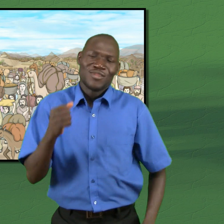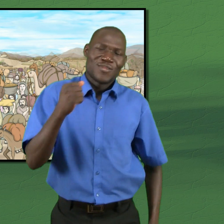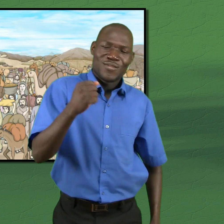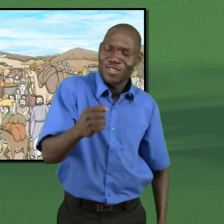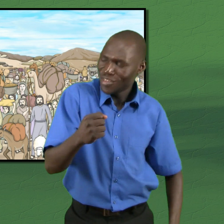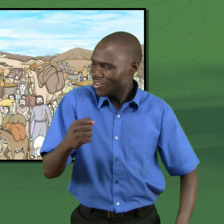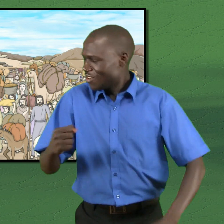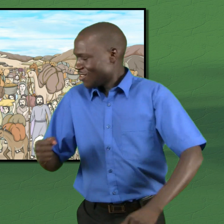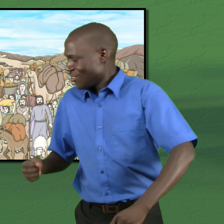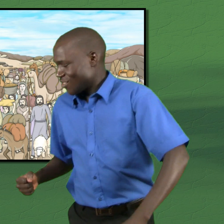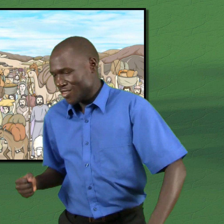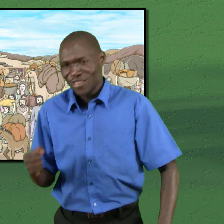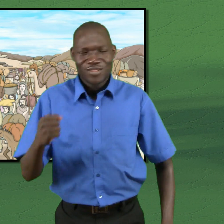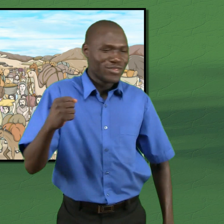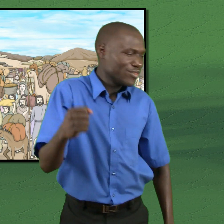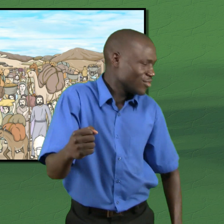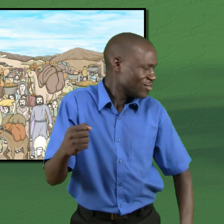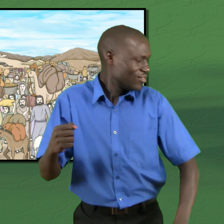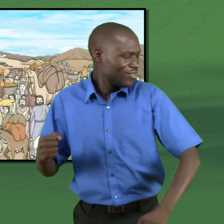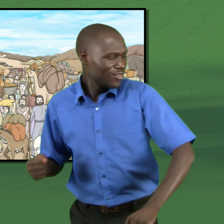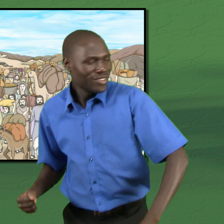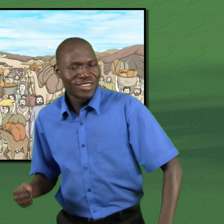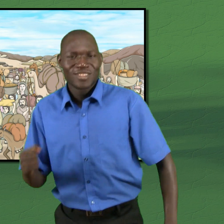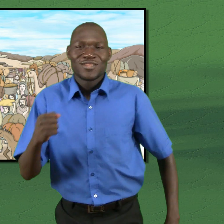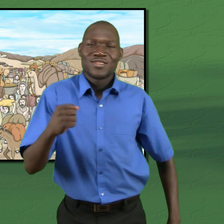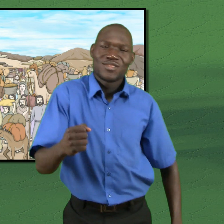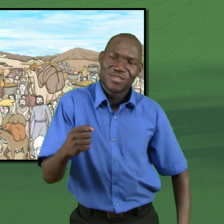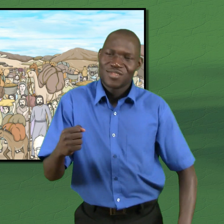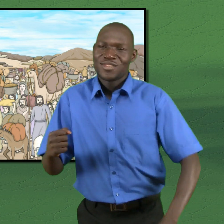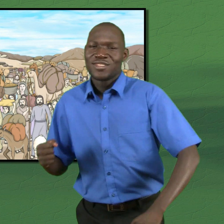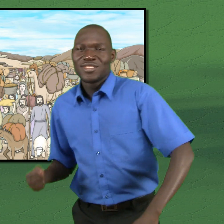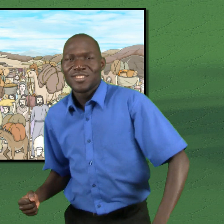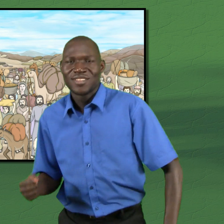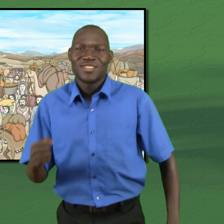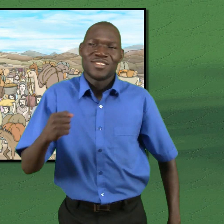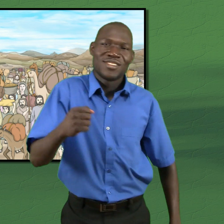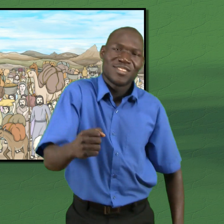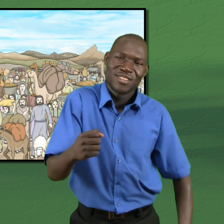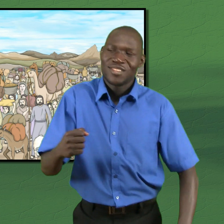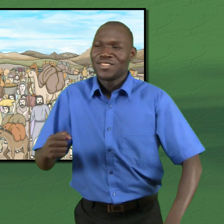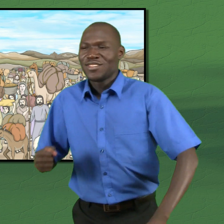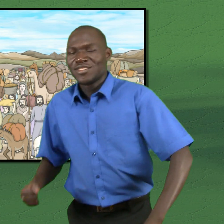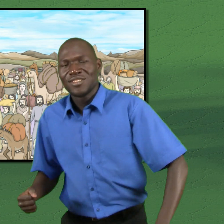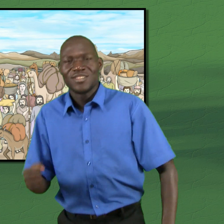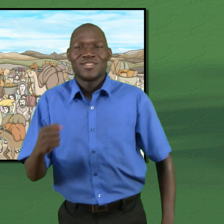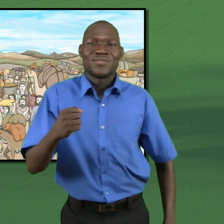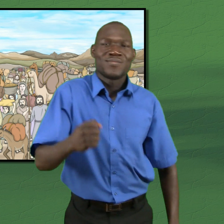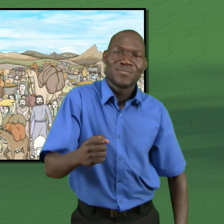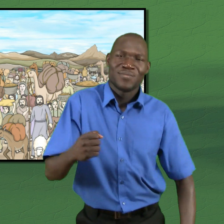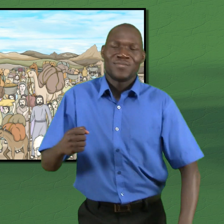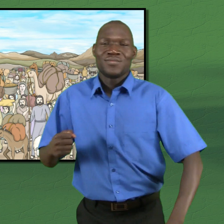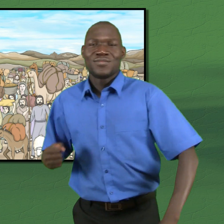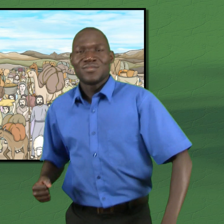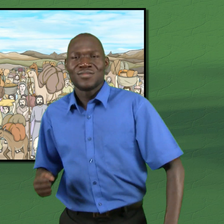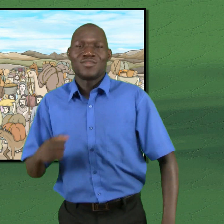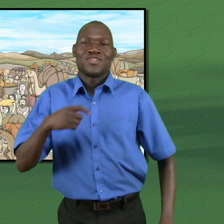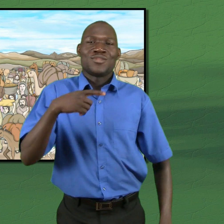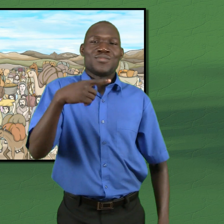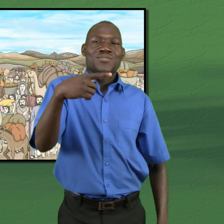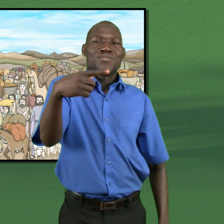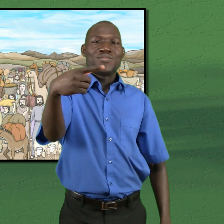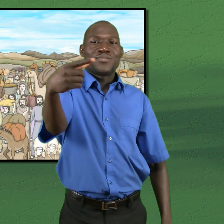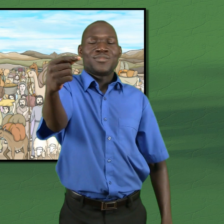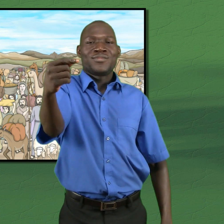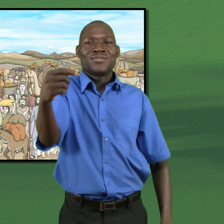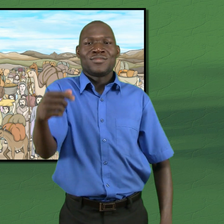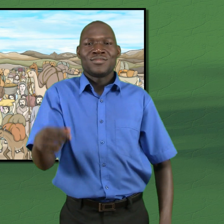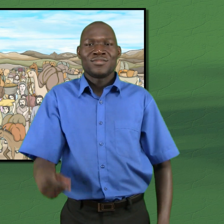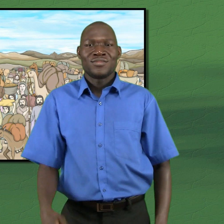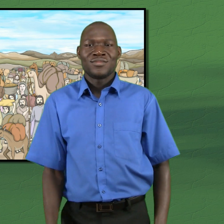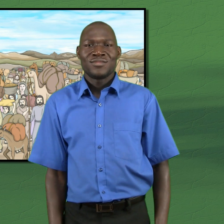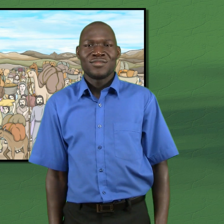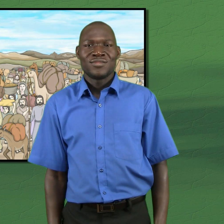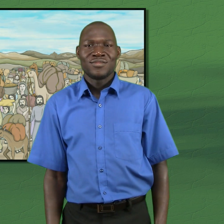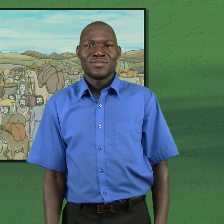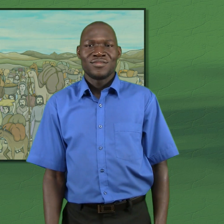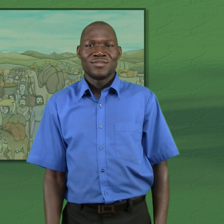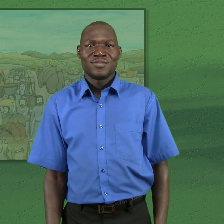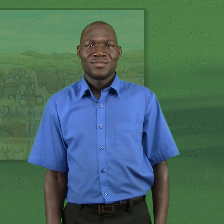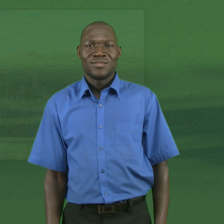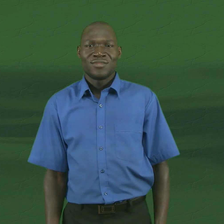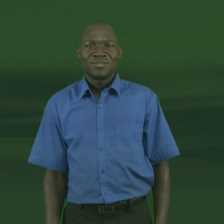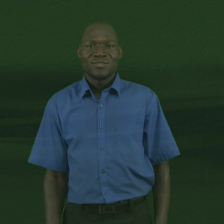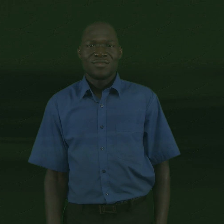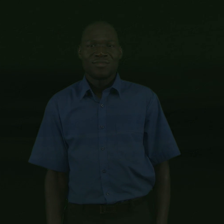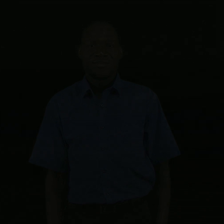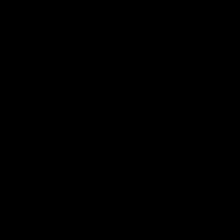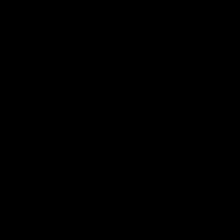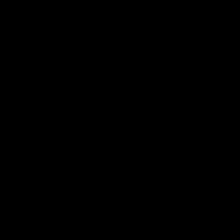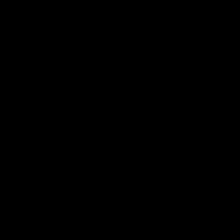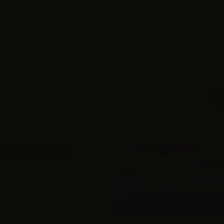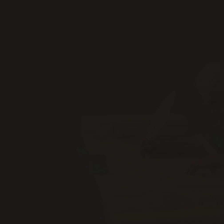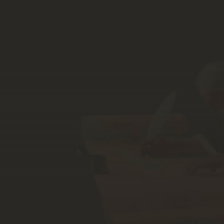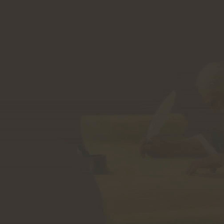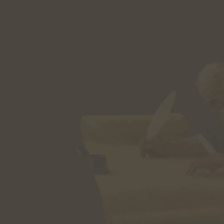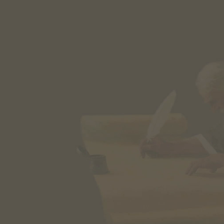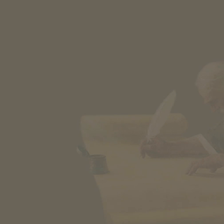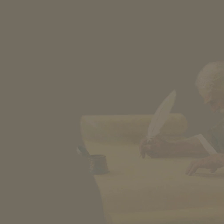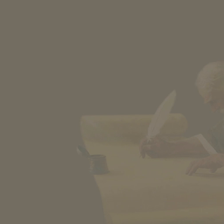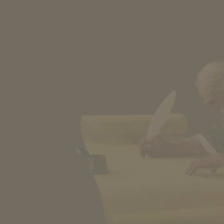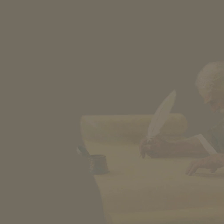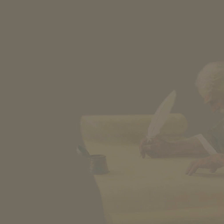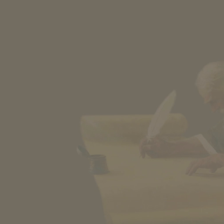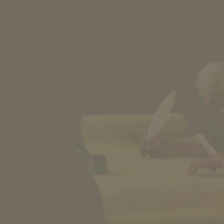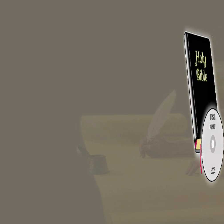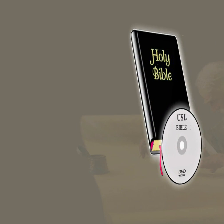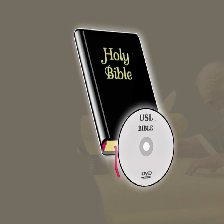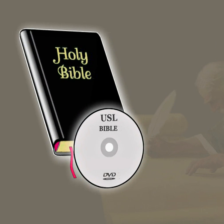At the end of the 430 years, to the very day, all the LORD’s divisions went out of the land of Egypt.